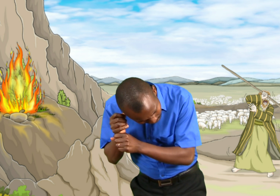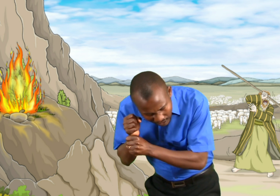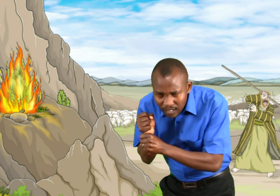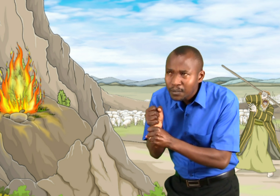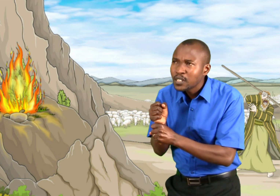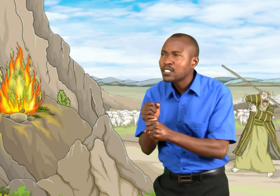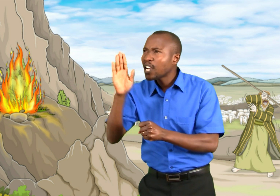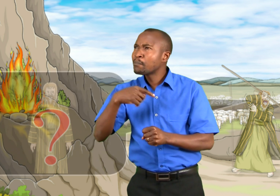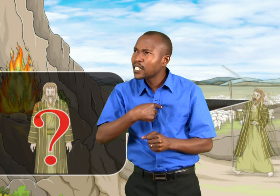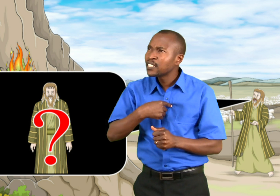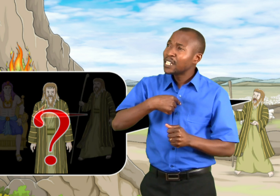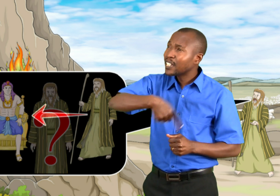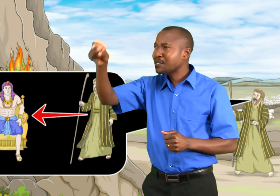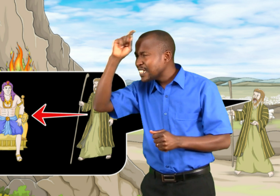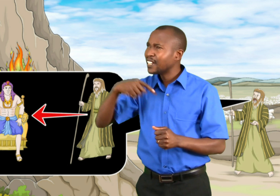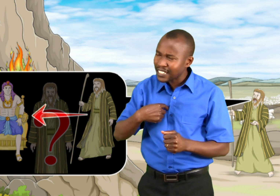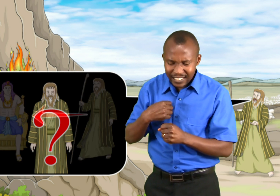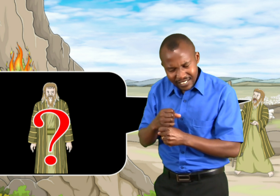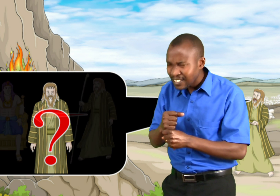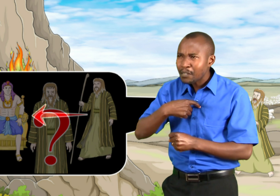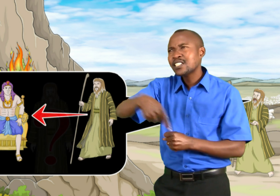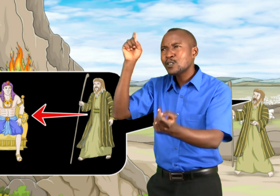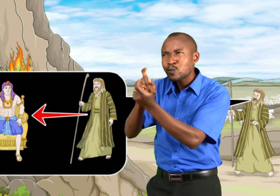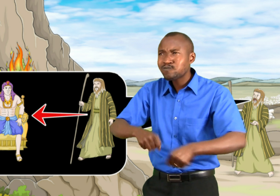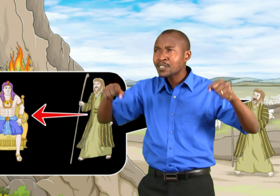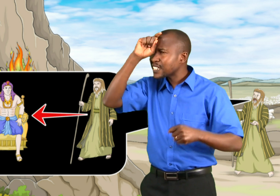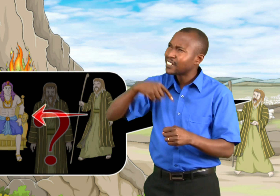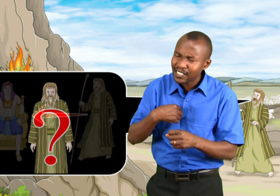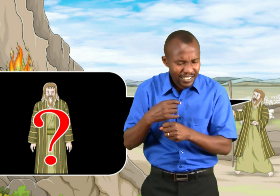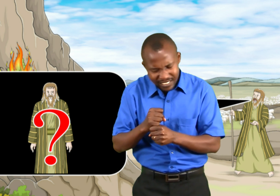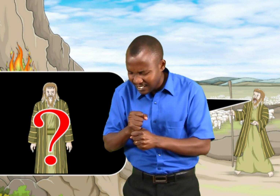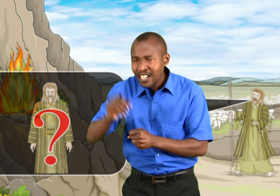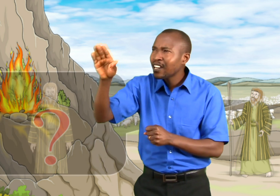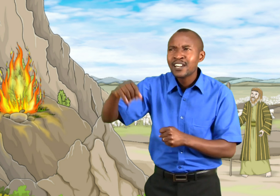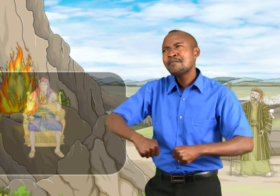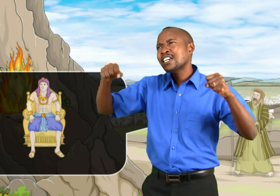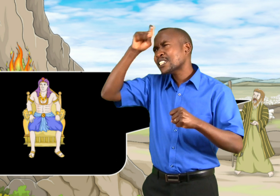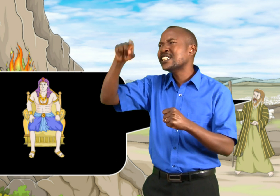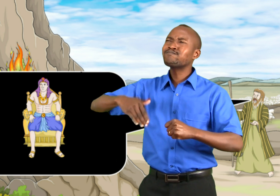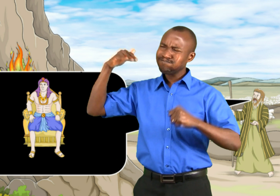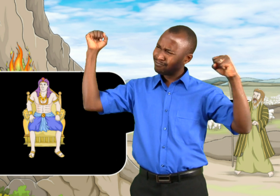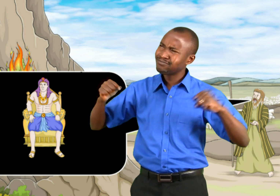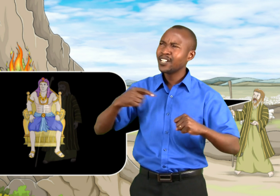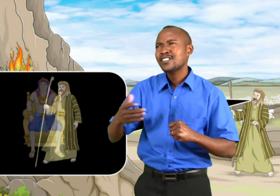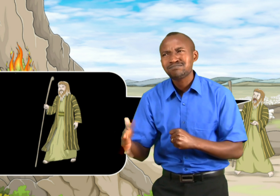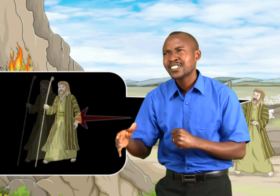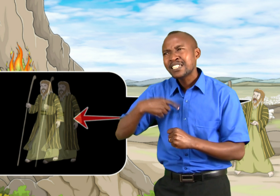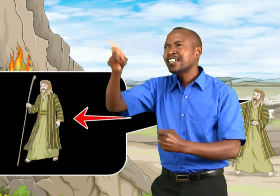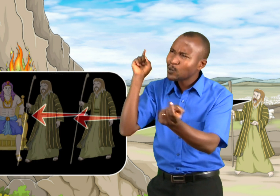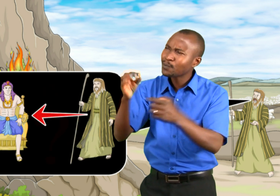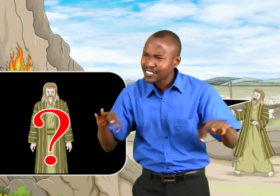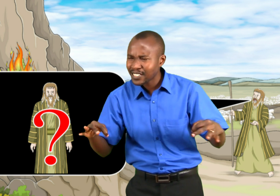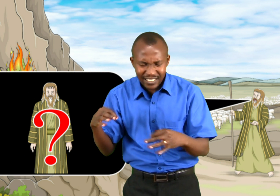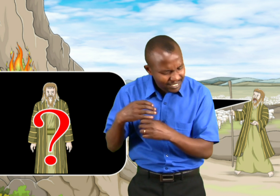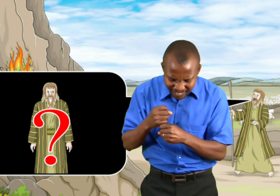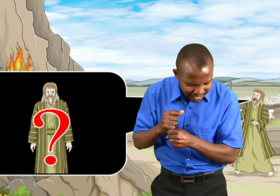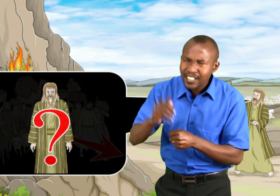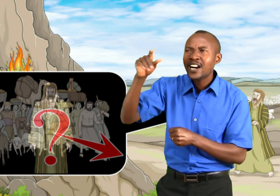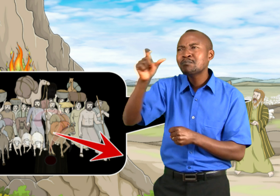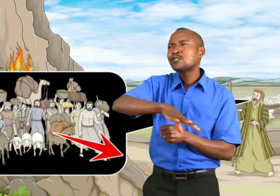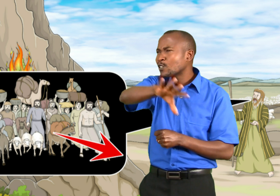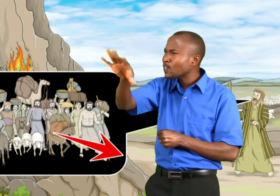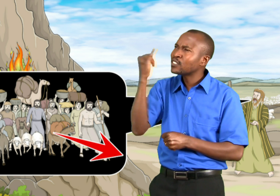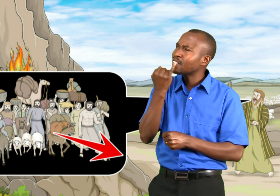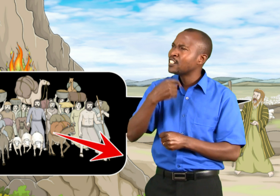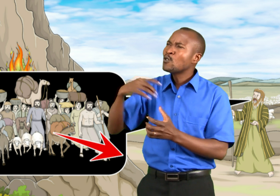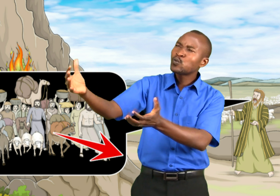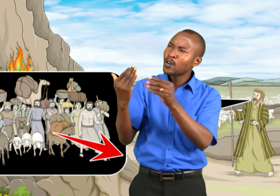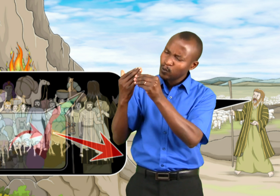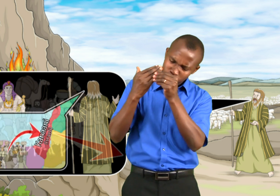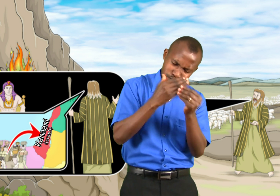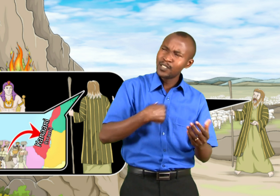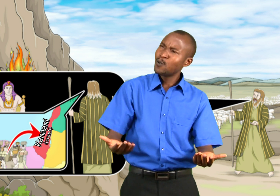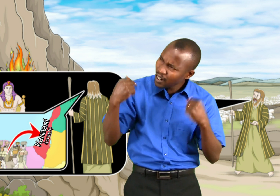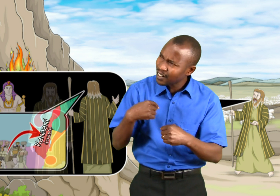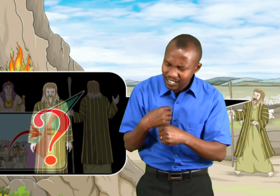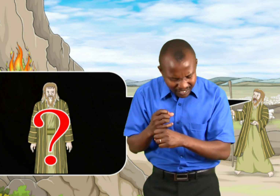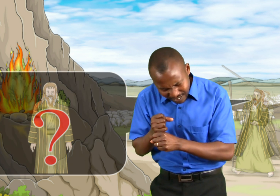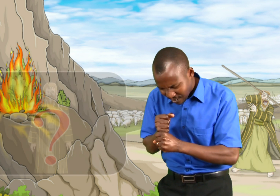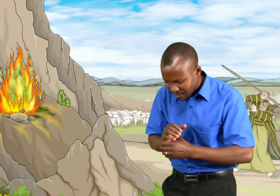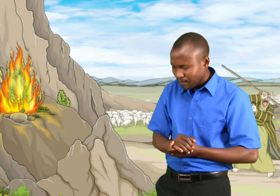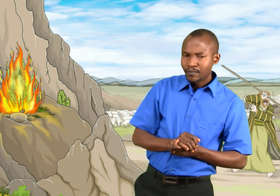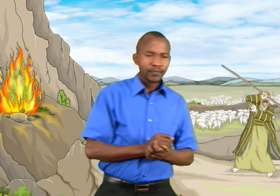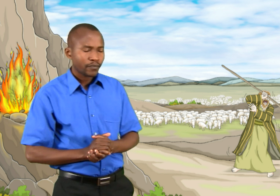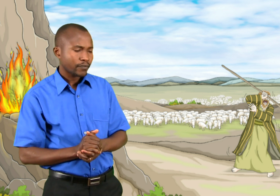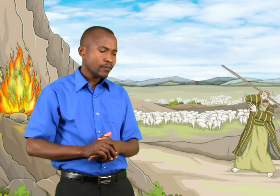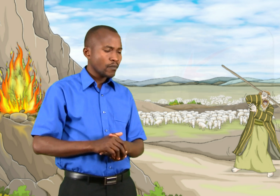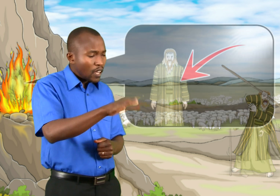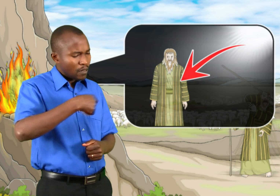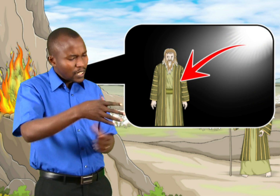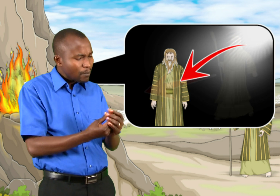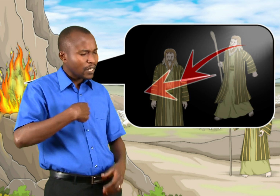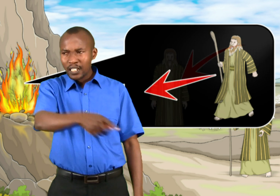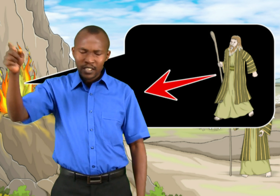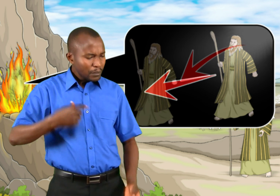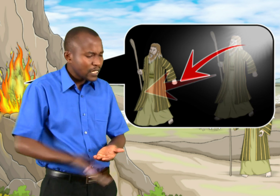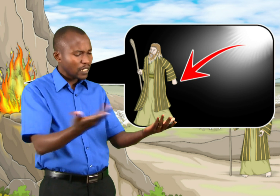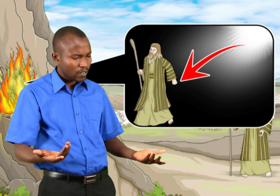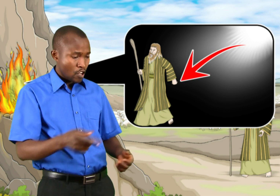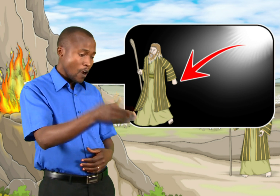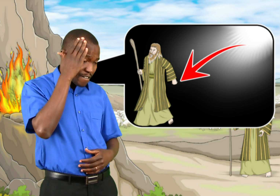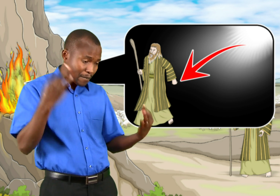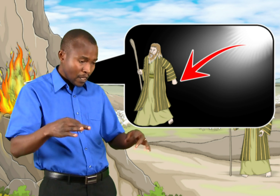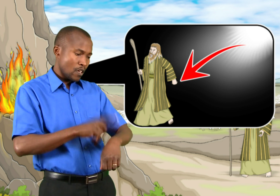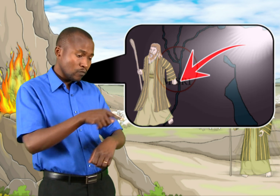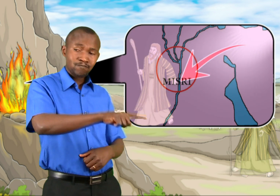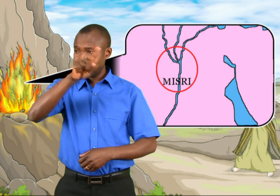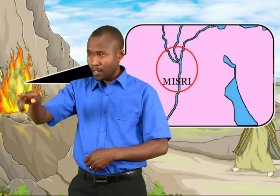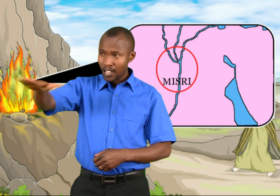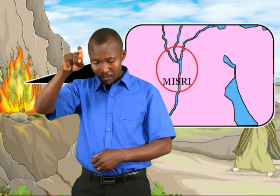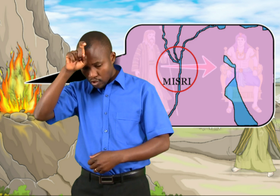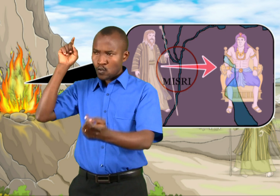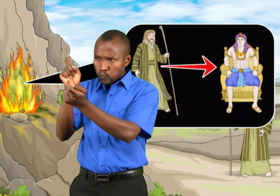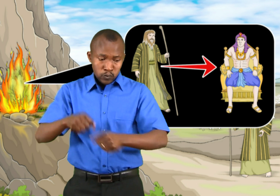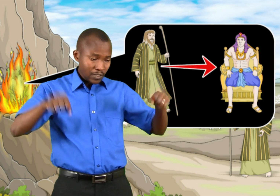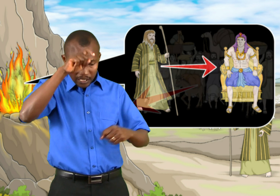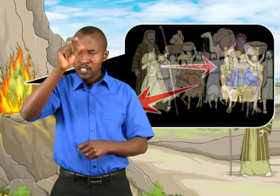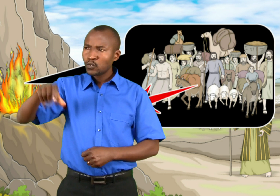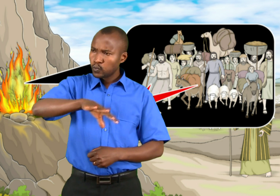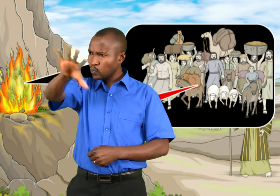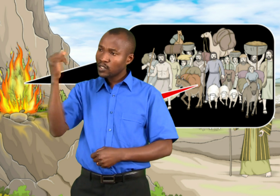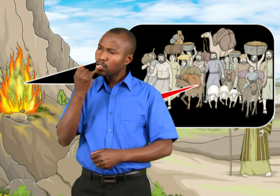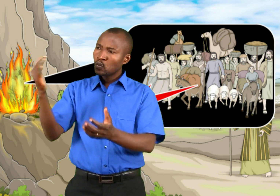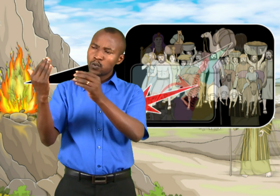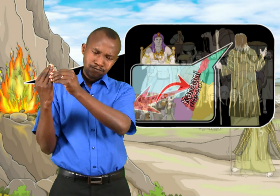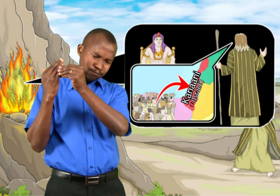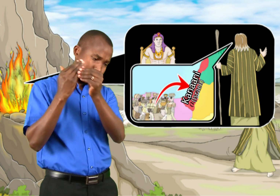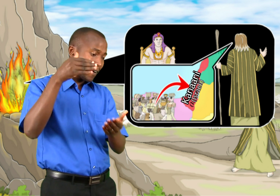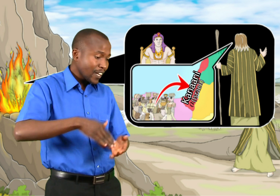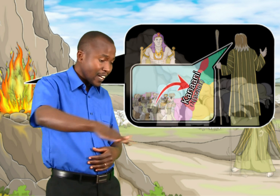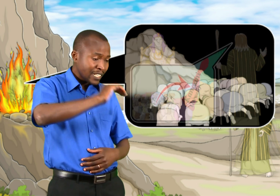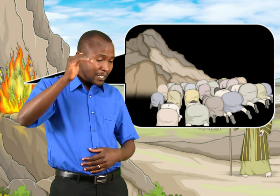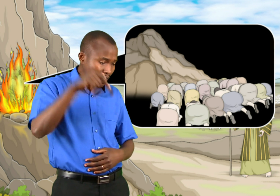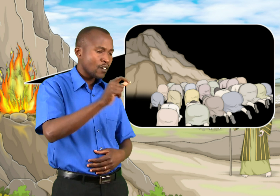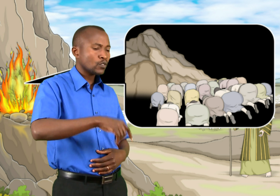But Moses asked God, “Who am I, that I should go to Pharaoh and bring the Israelites out of Egypt?”